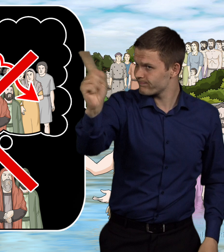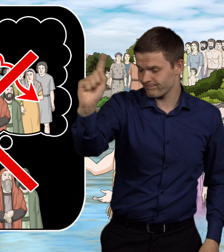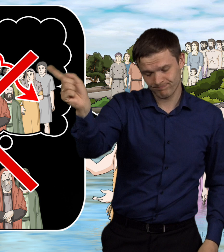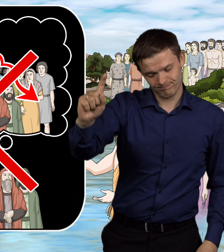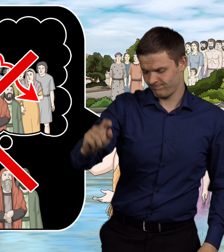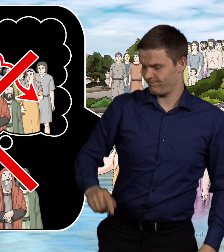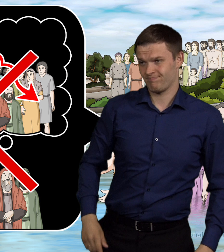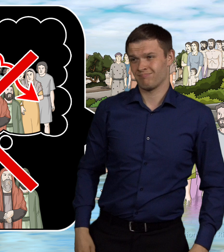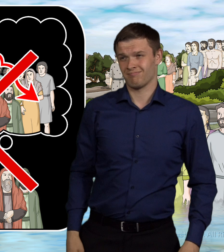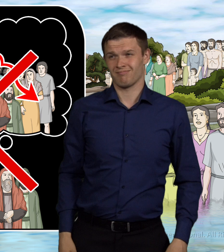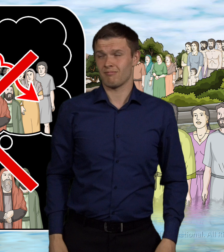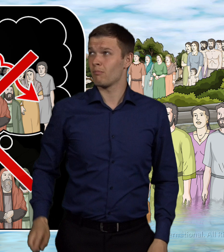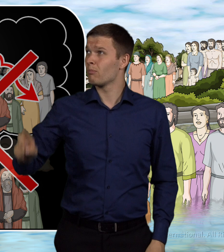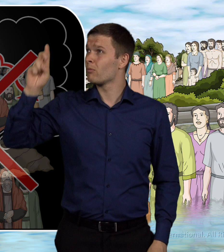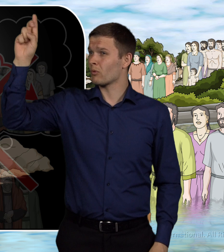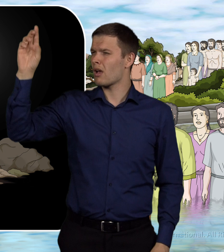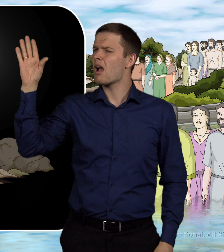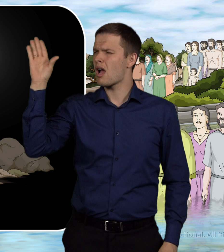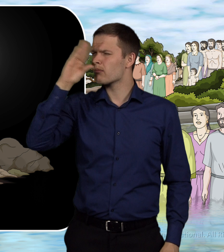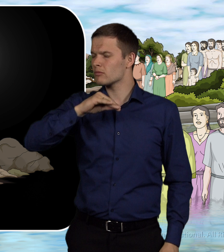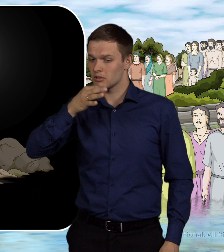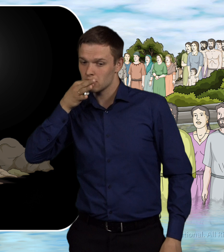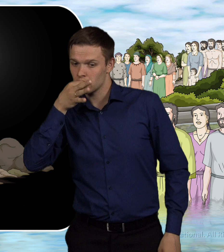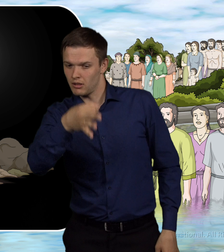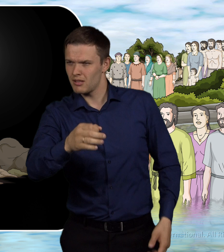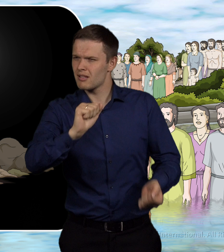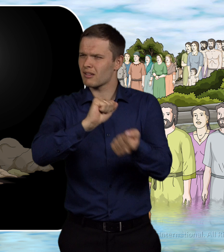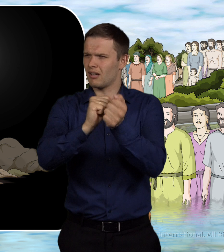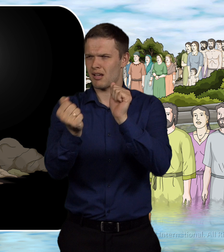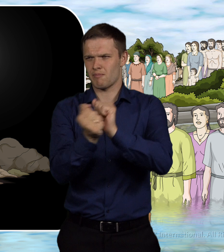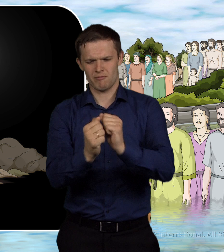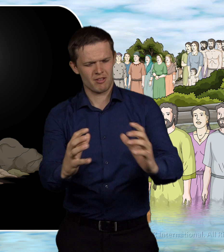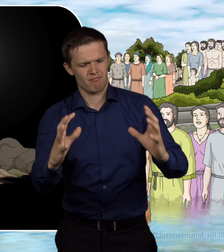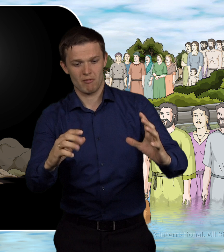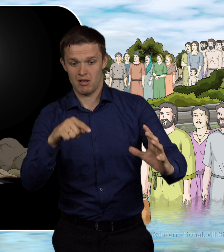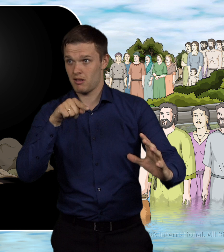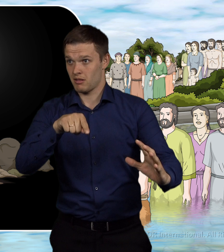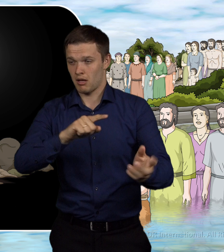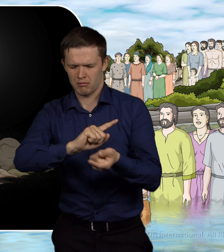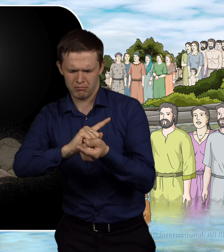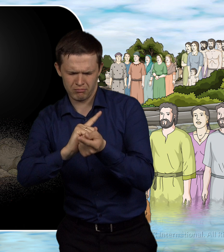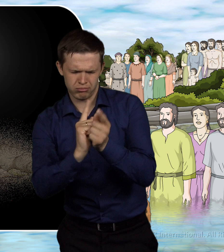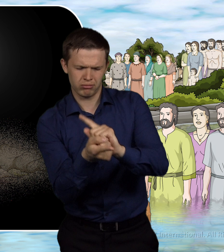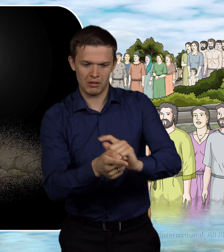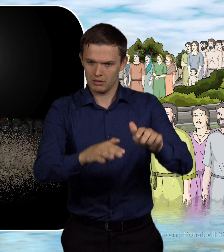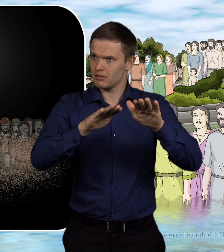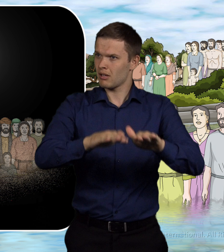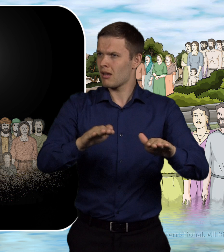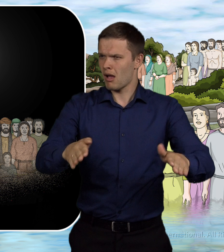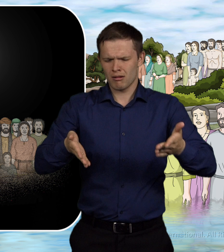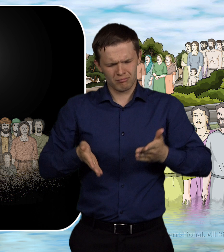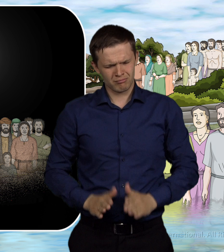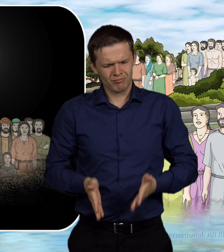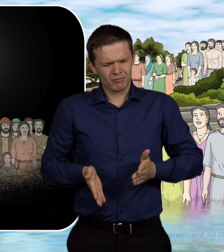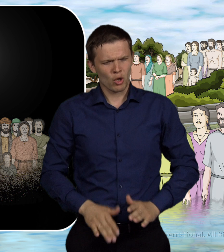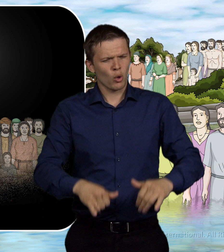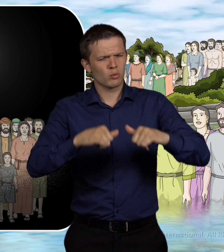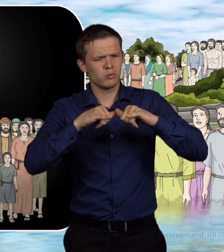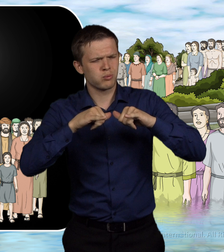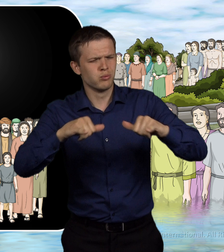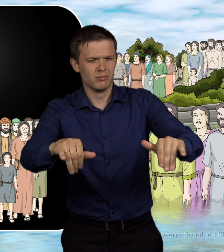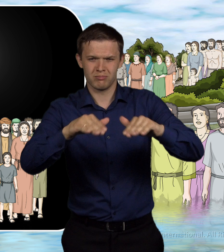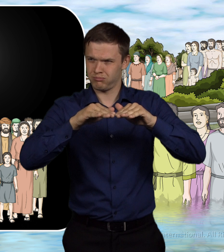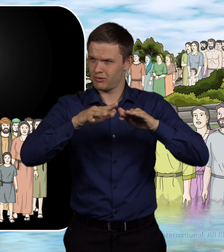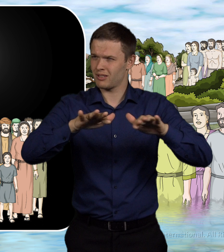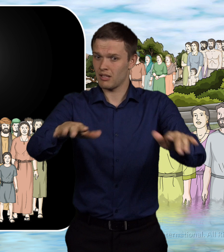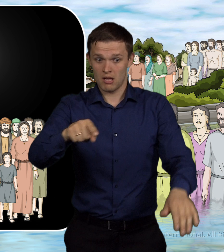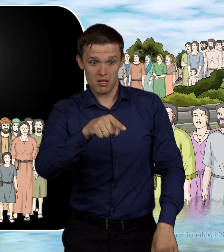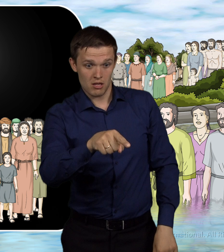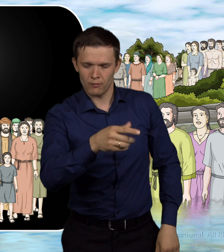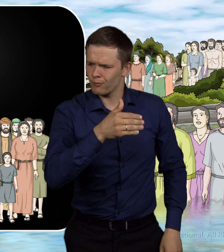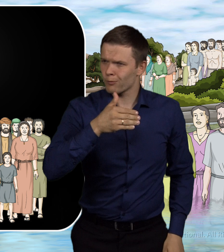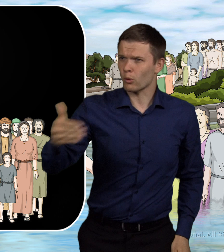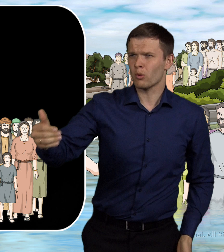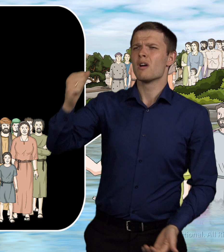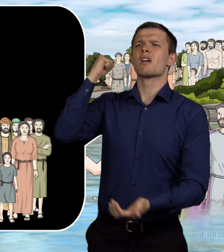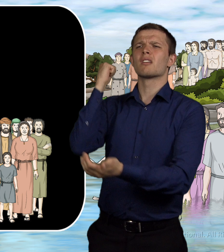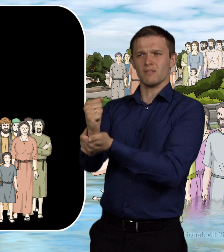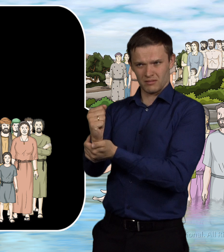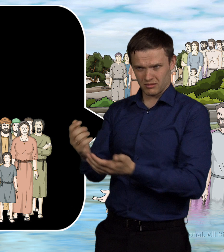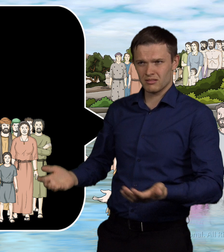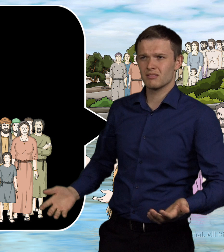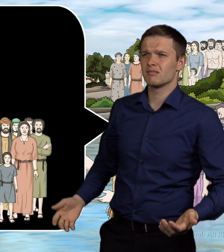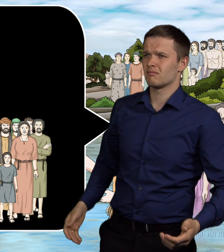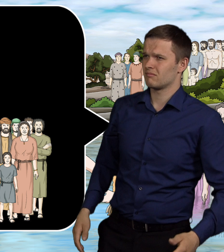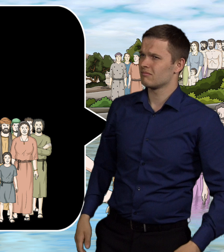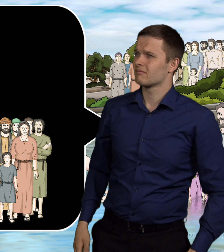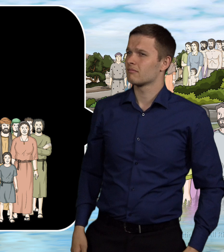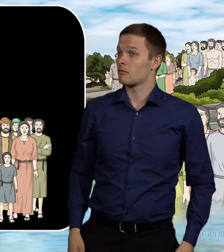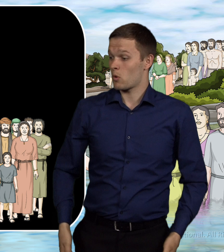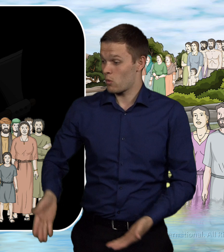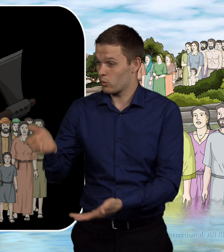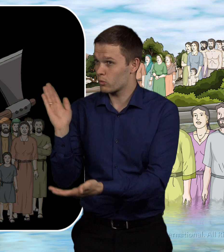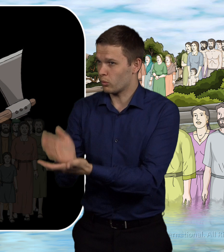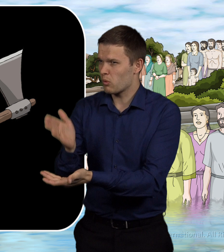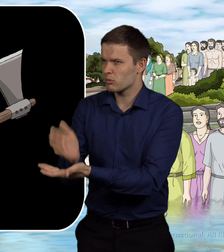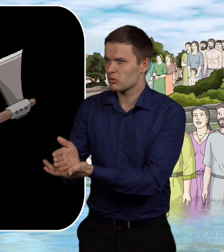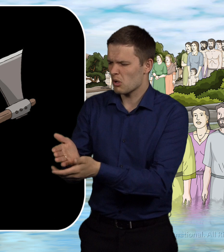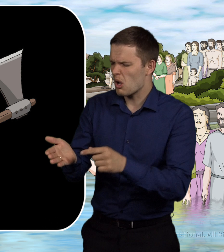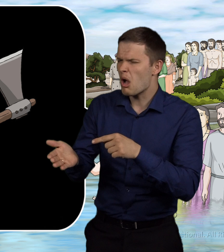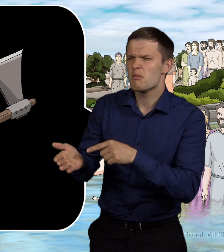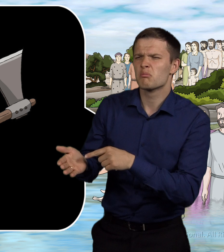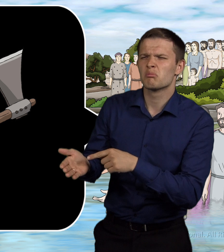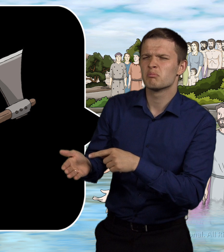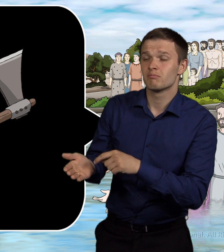For I tell you that out of these stones God can raise up children for Abraham.